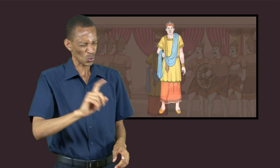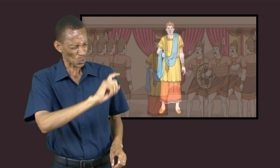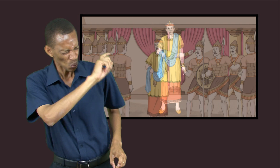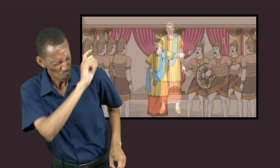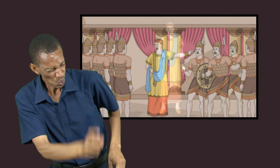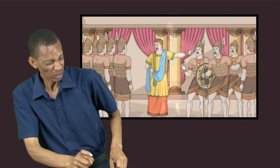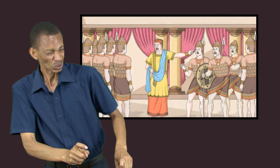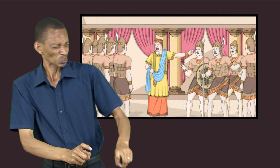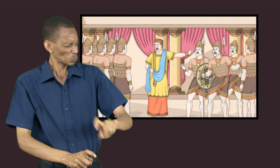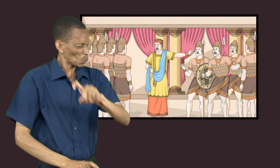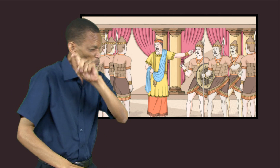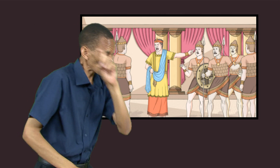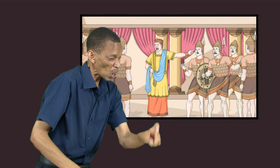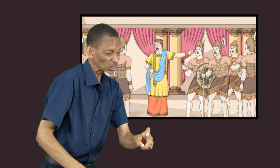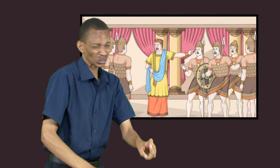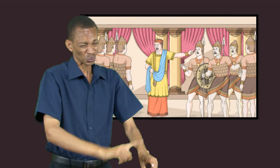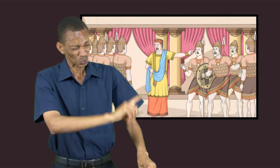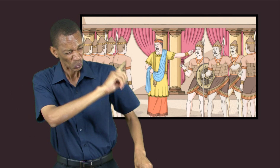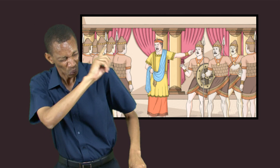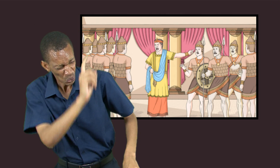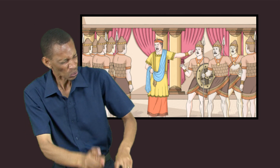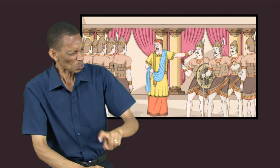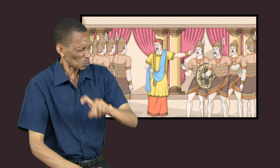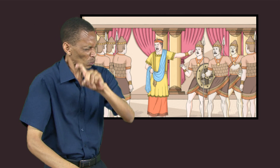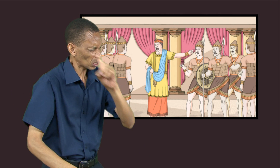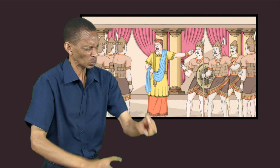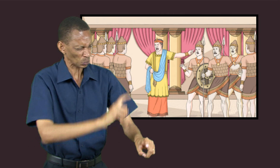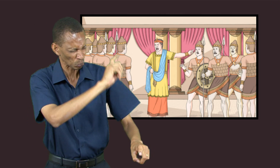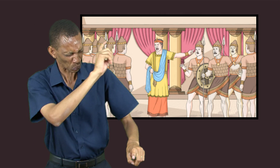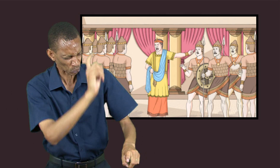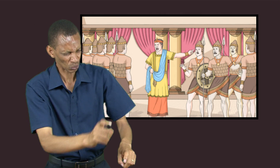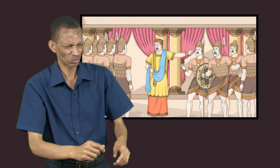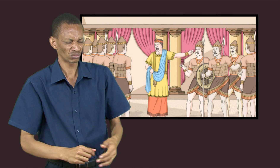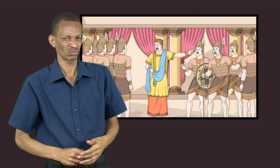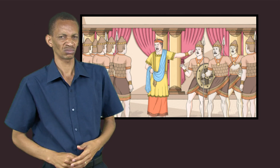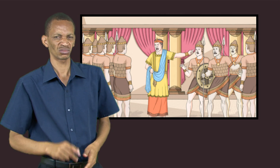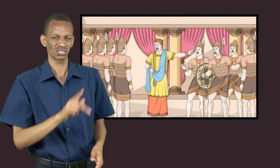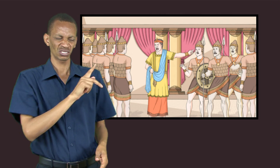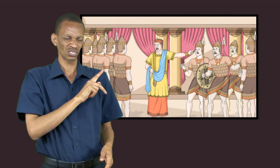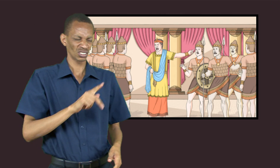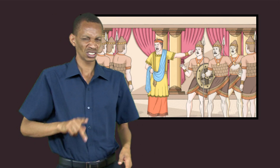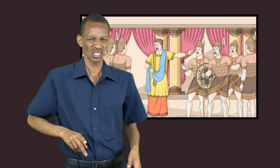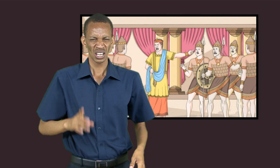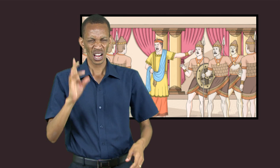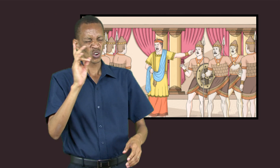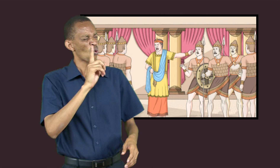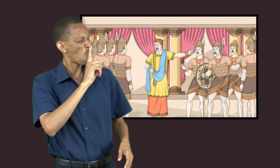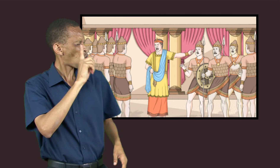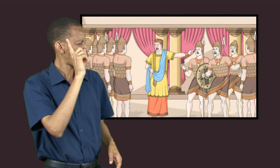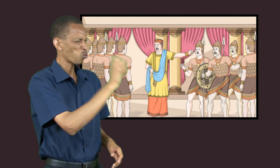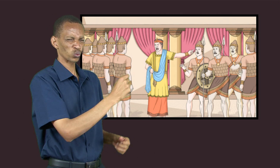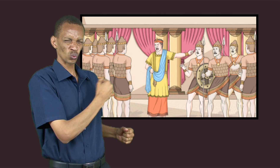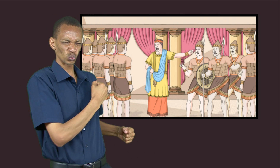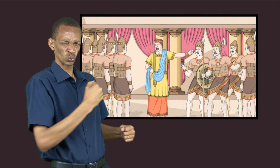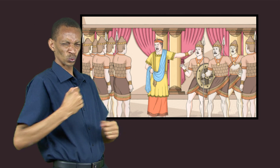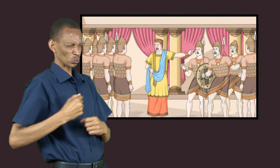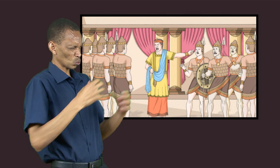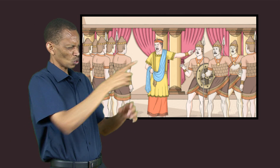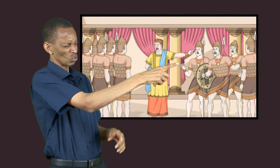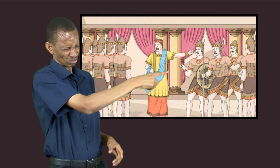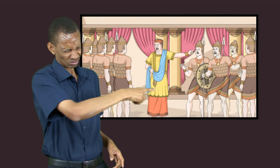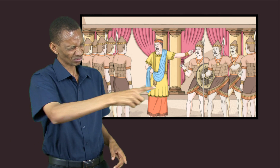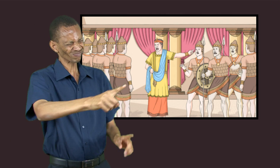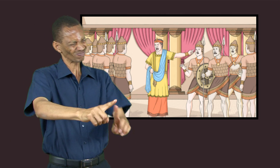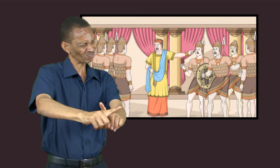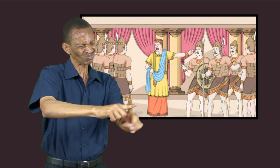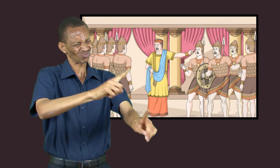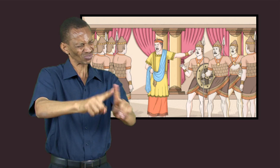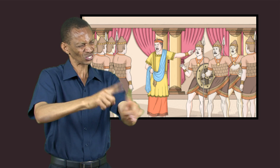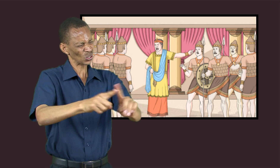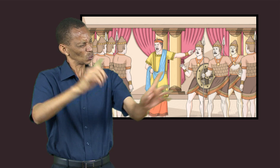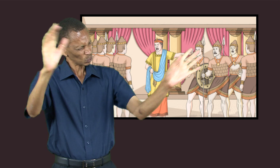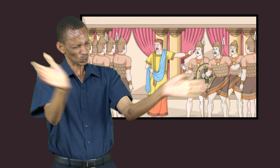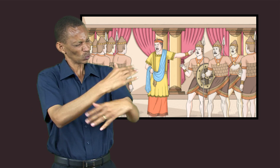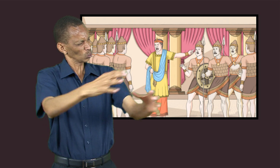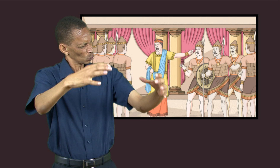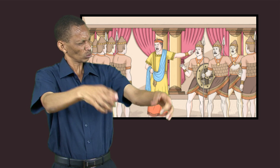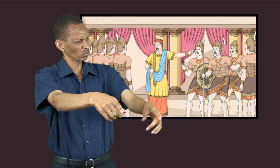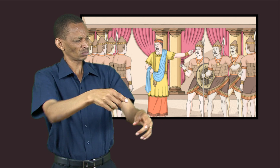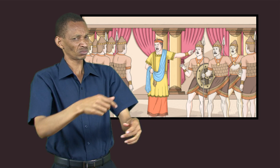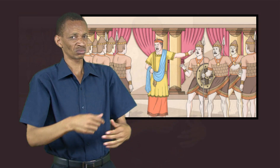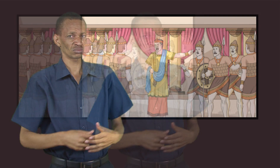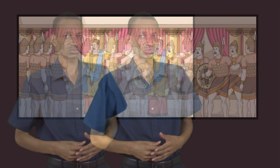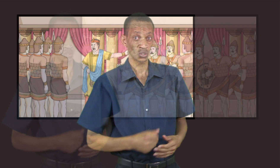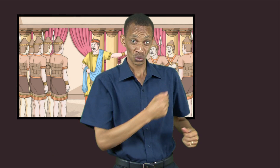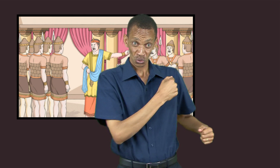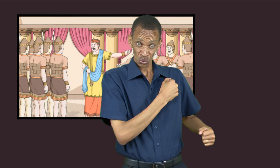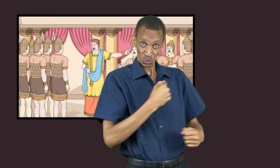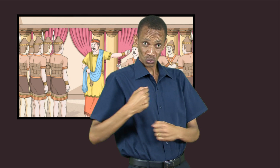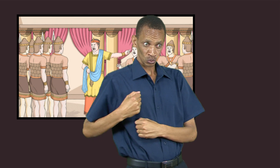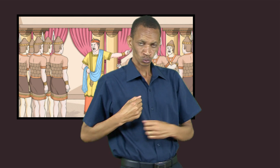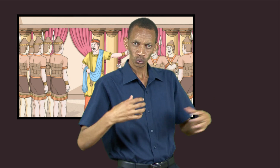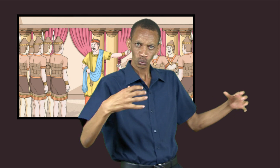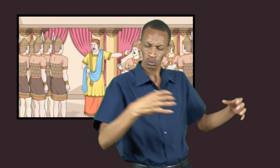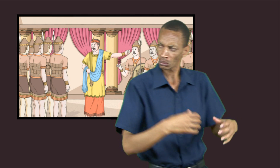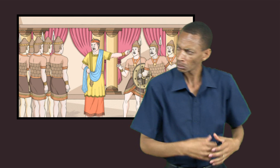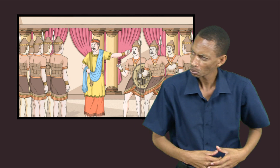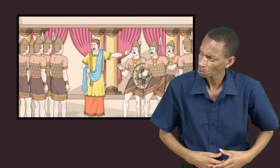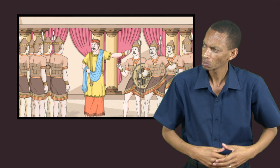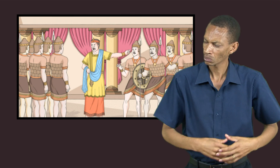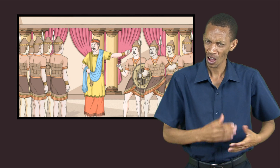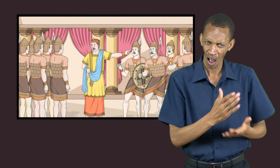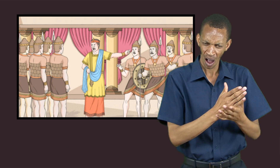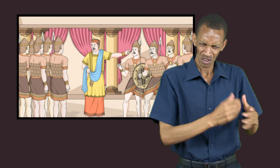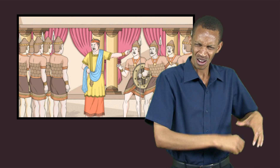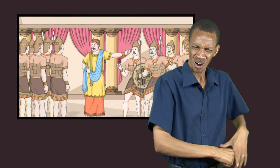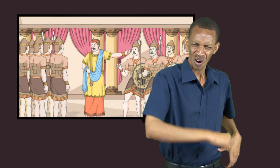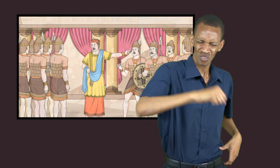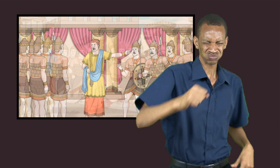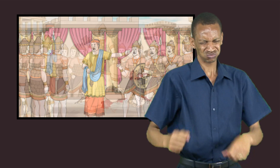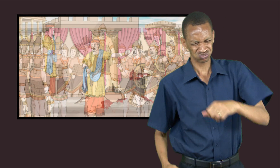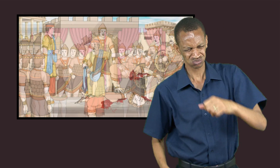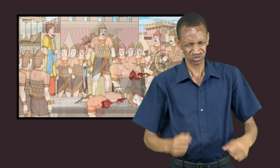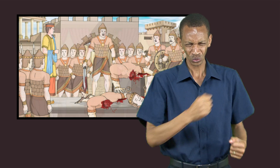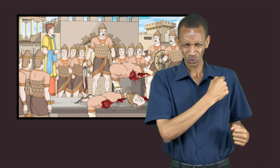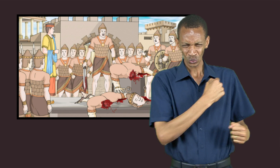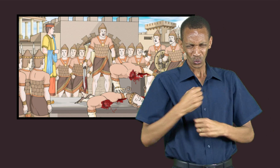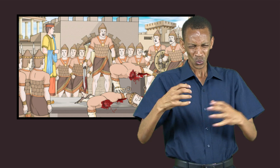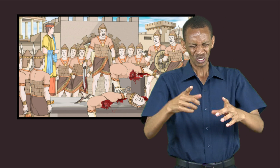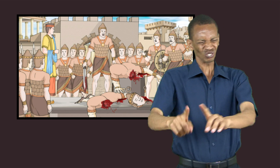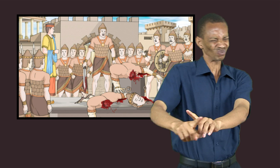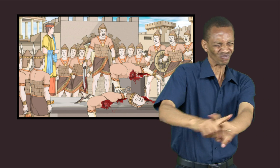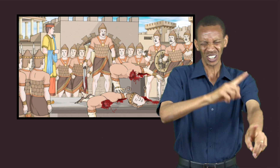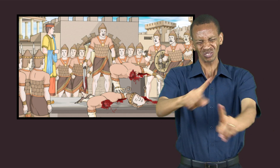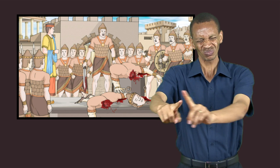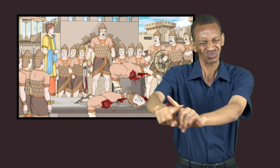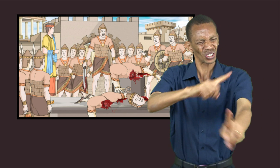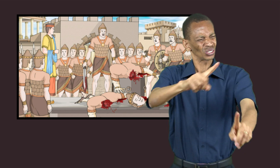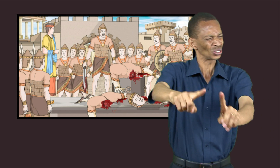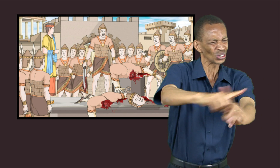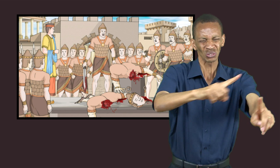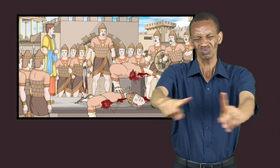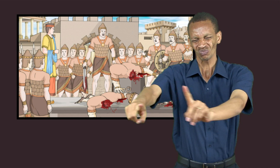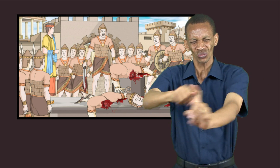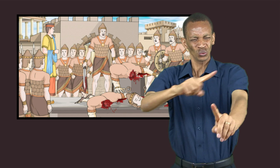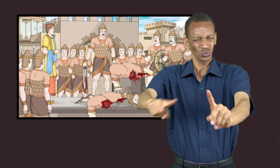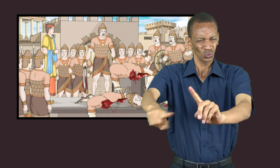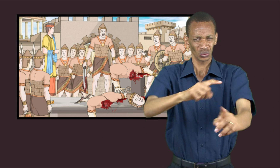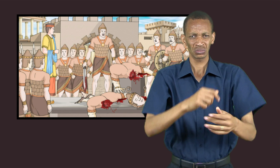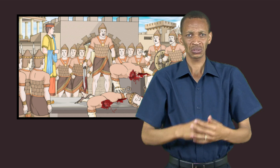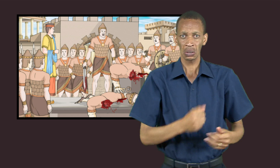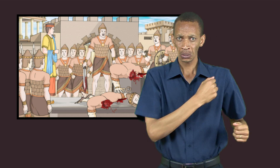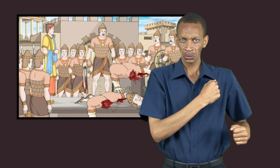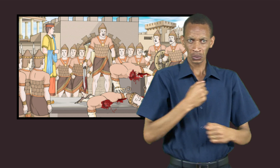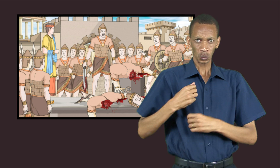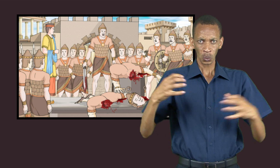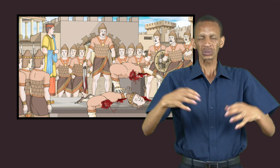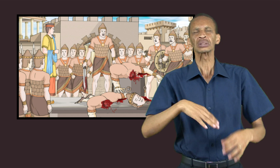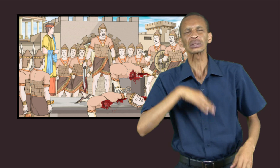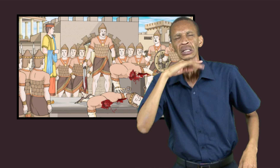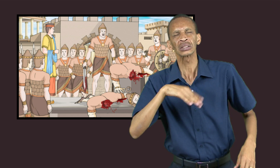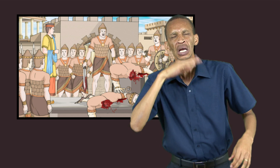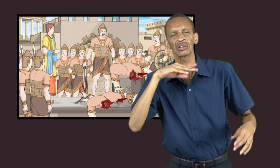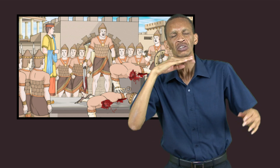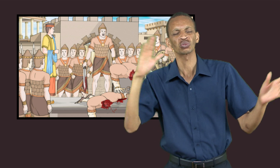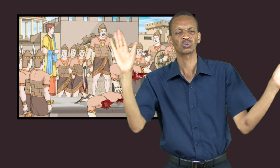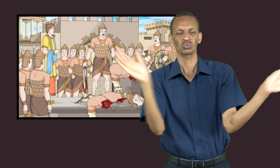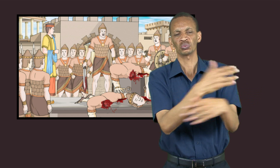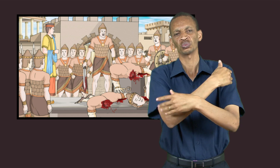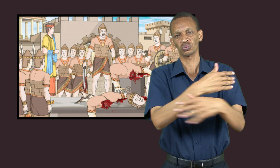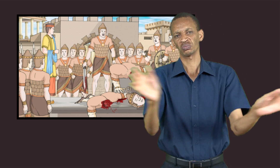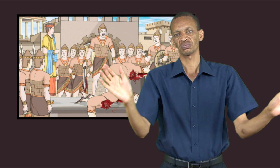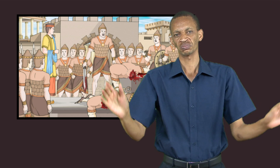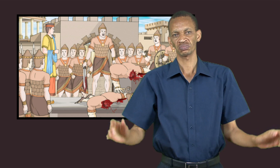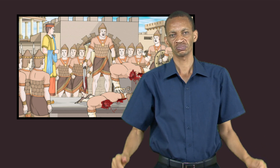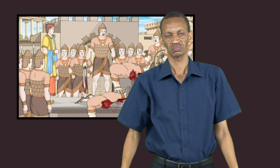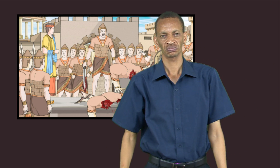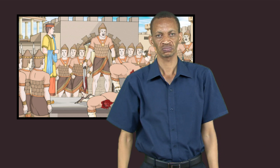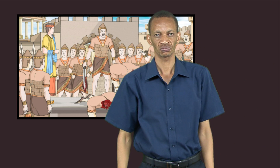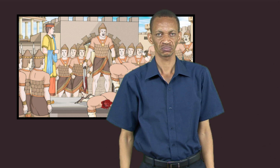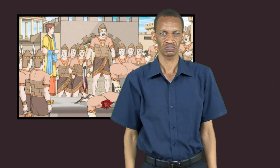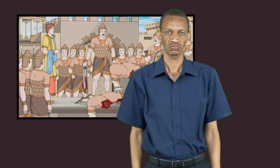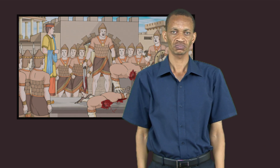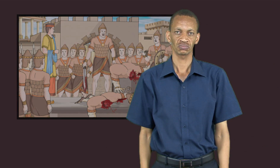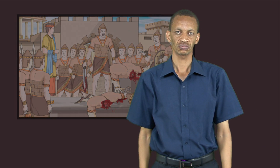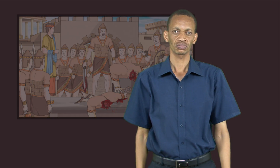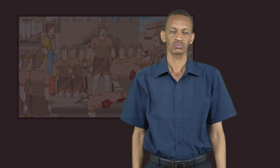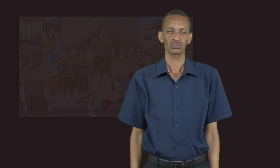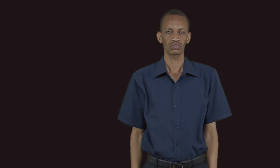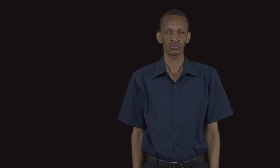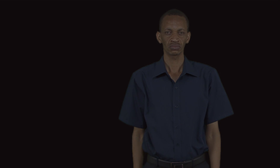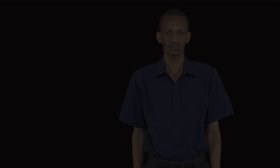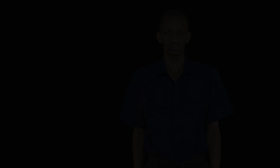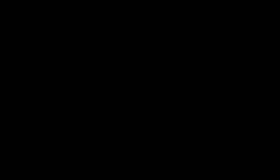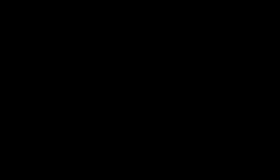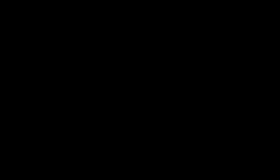Then he went down from Judea to Caesarea and spent some time there.